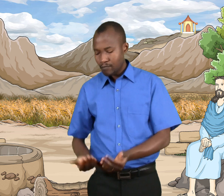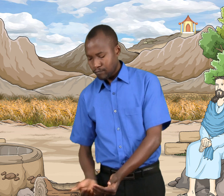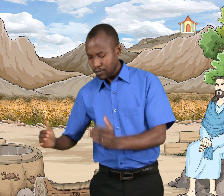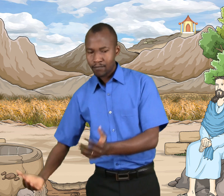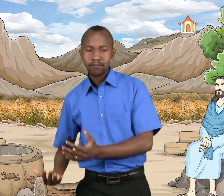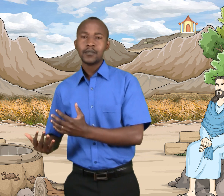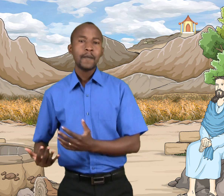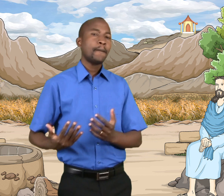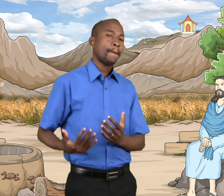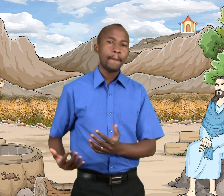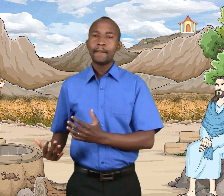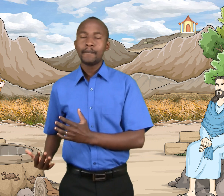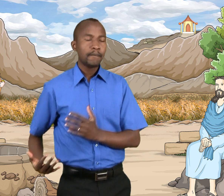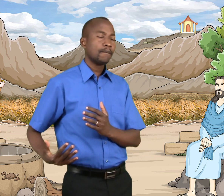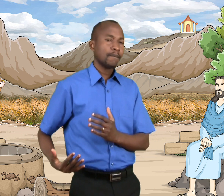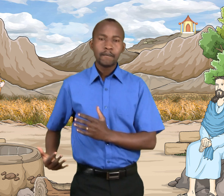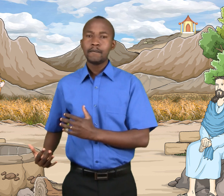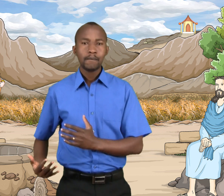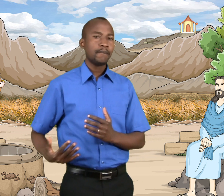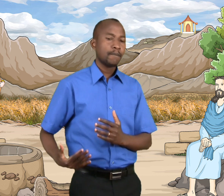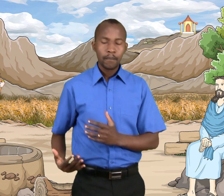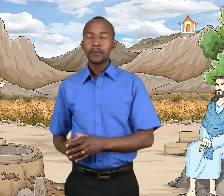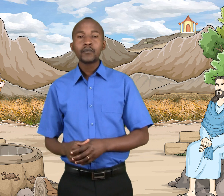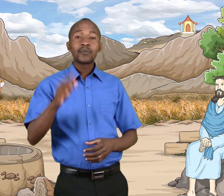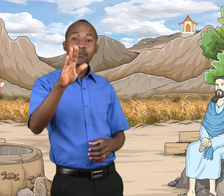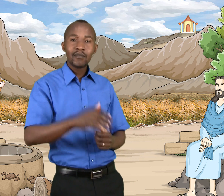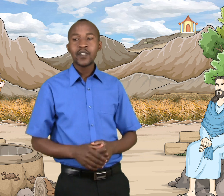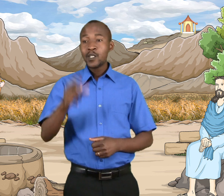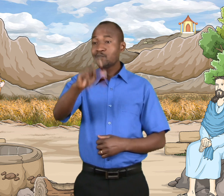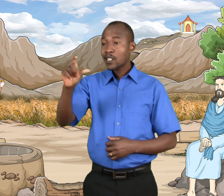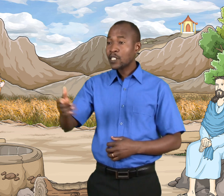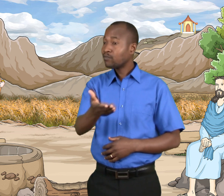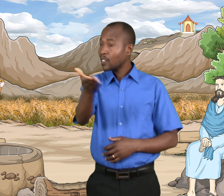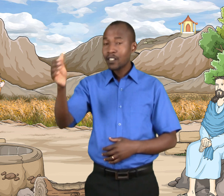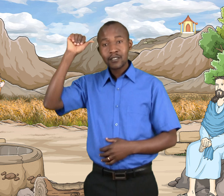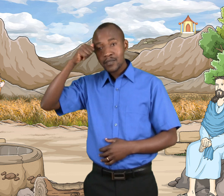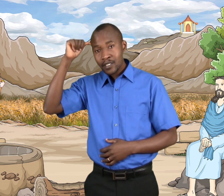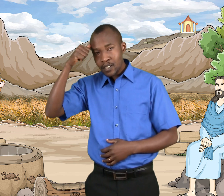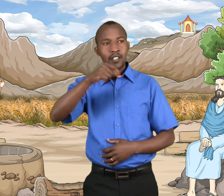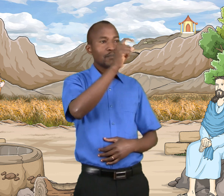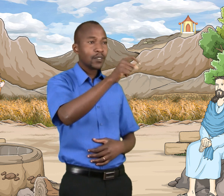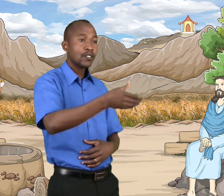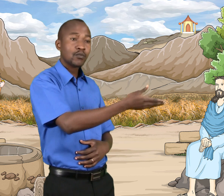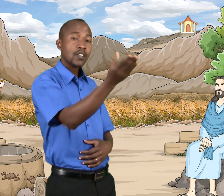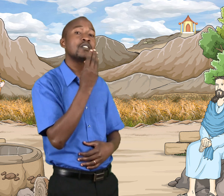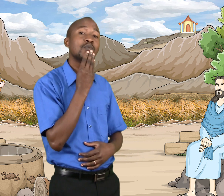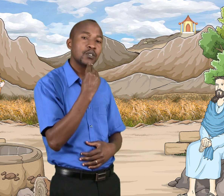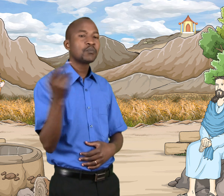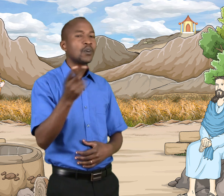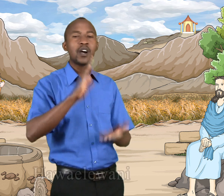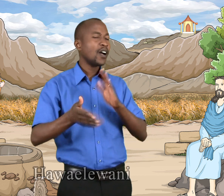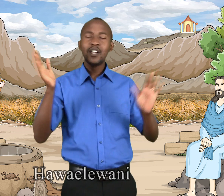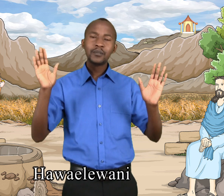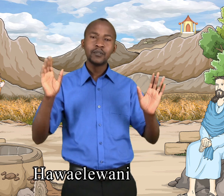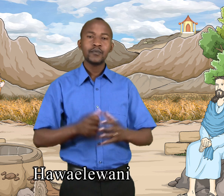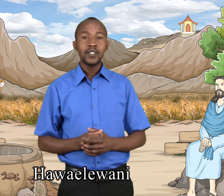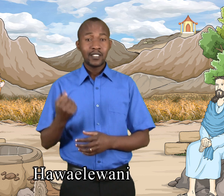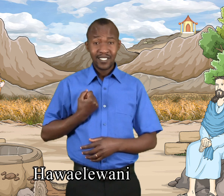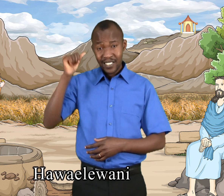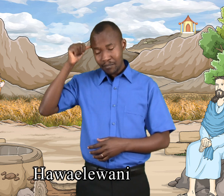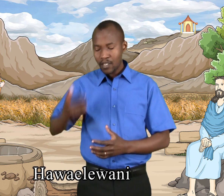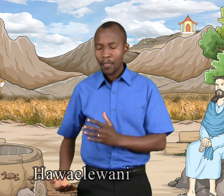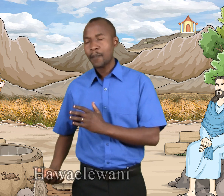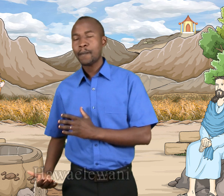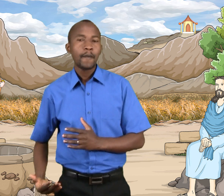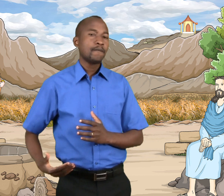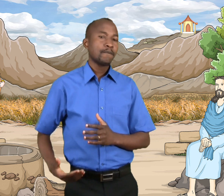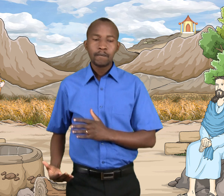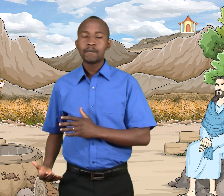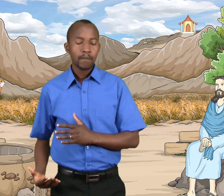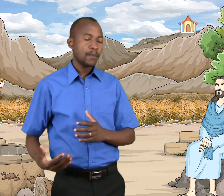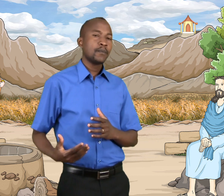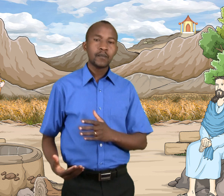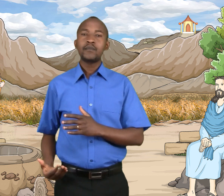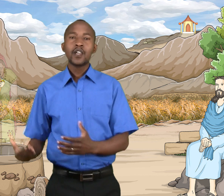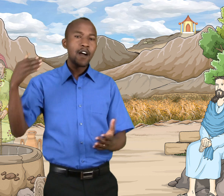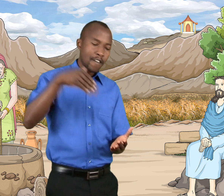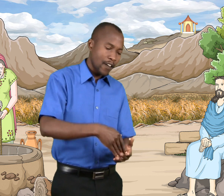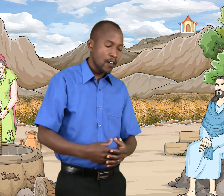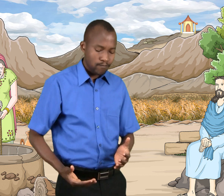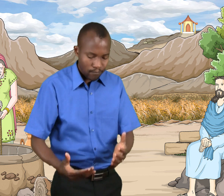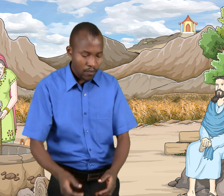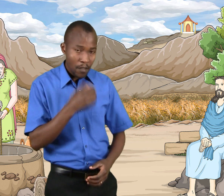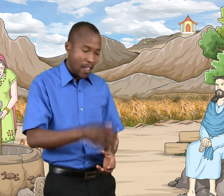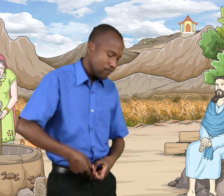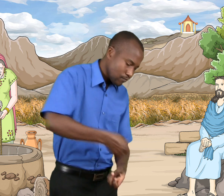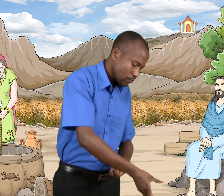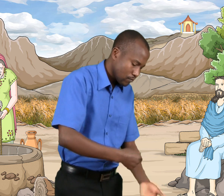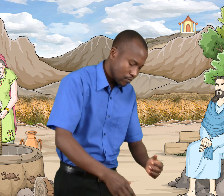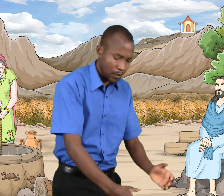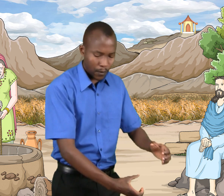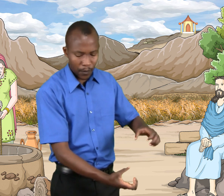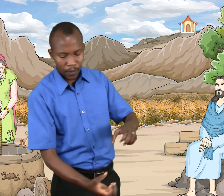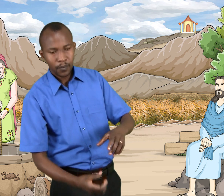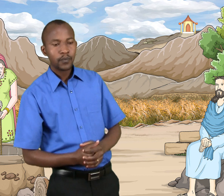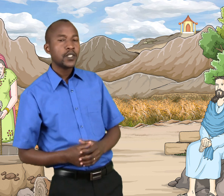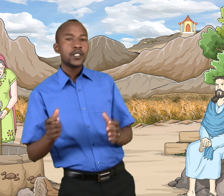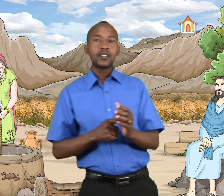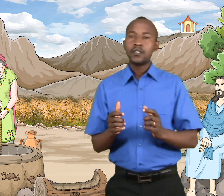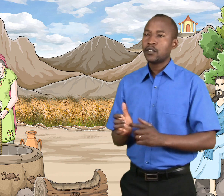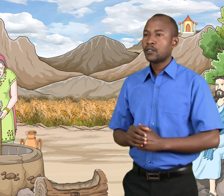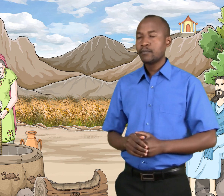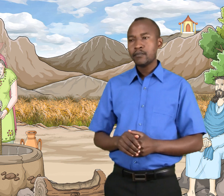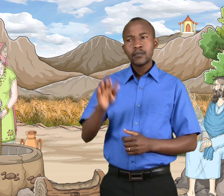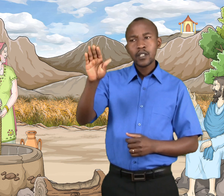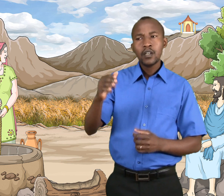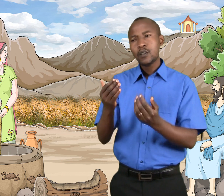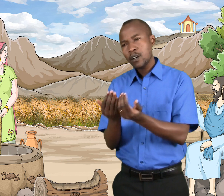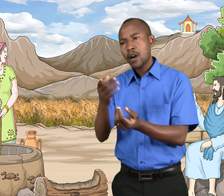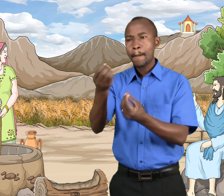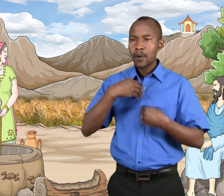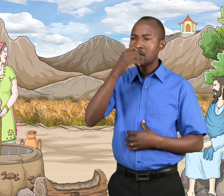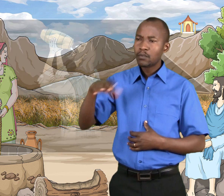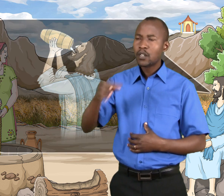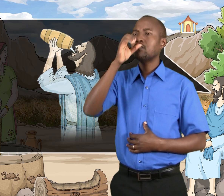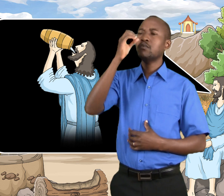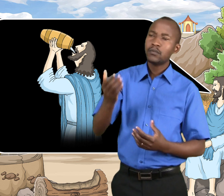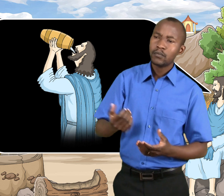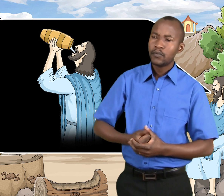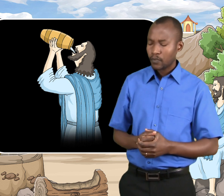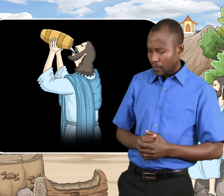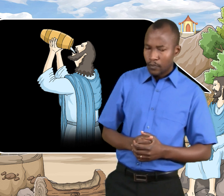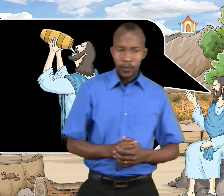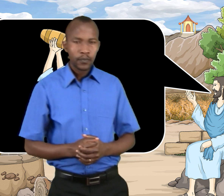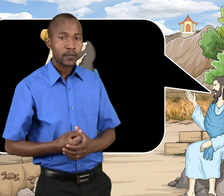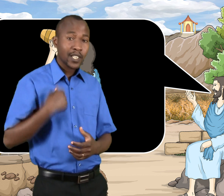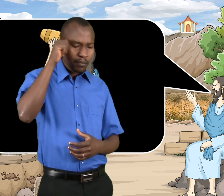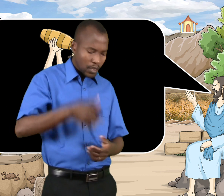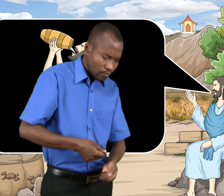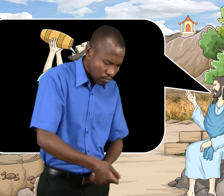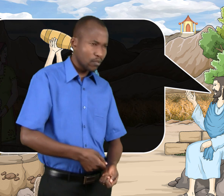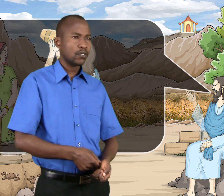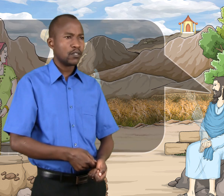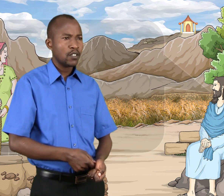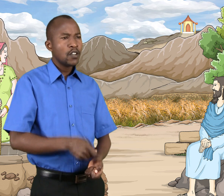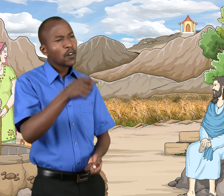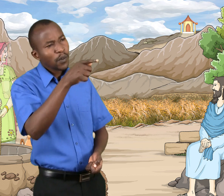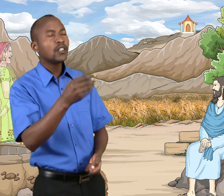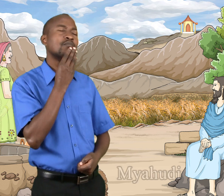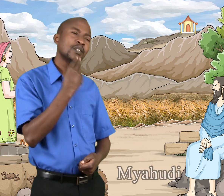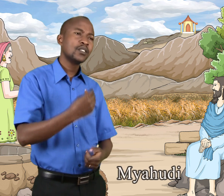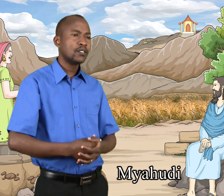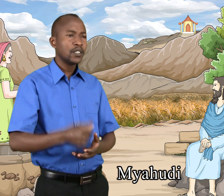When a Samaritan woman came to draw water, Jesus said to her, “Give Me a drink.”